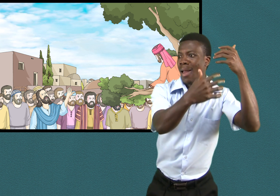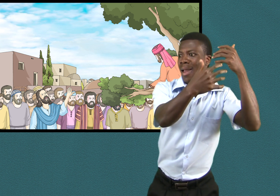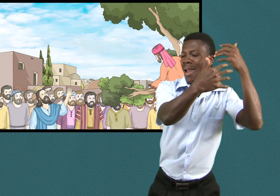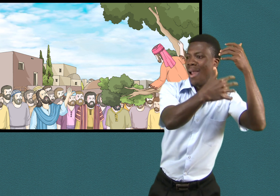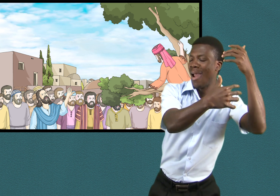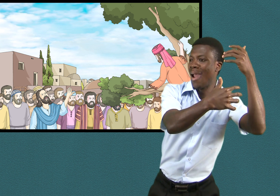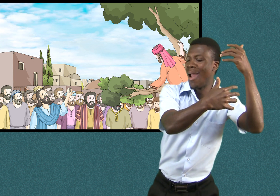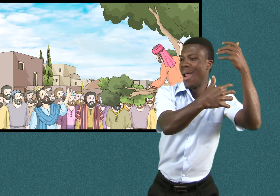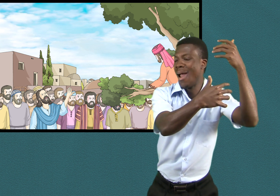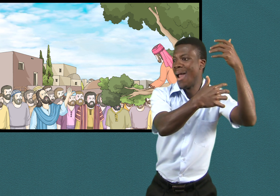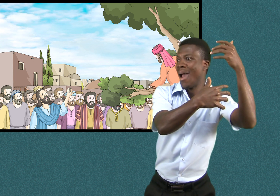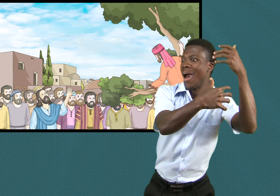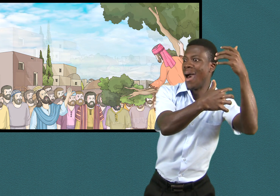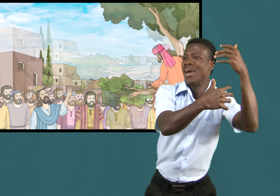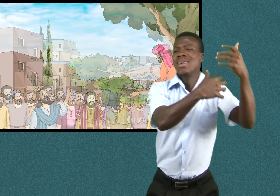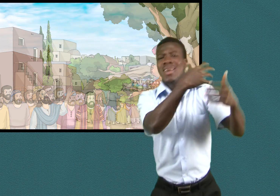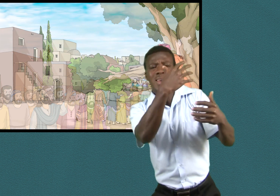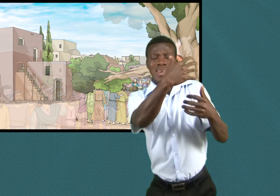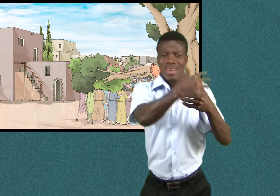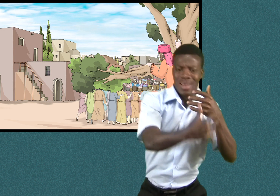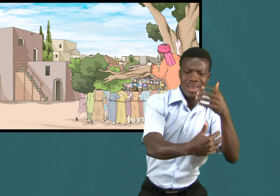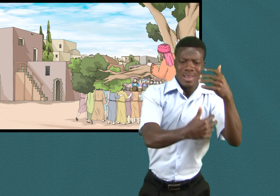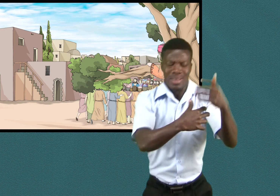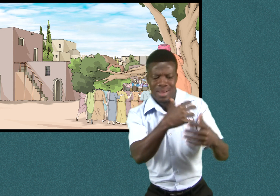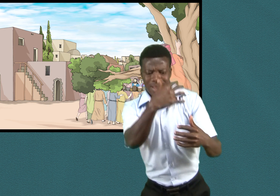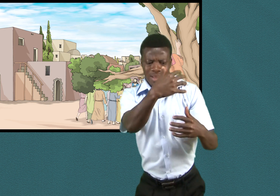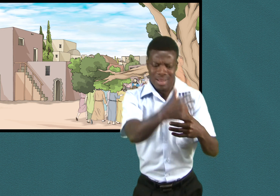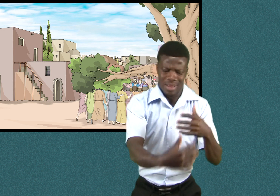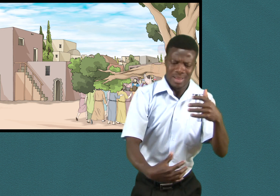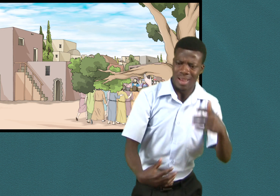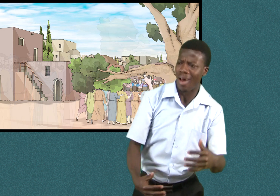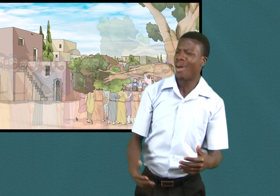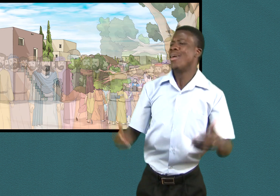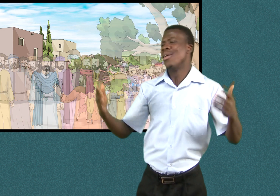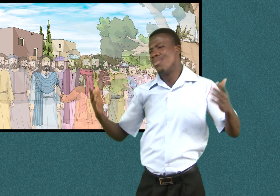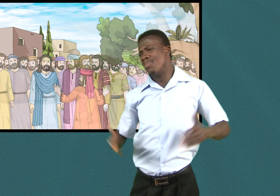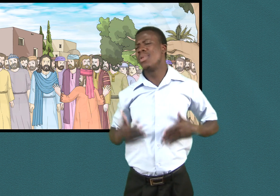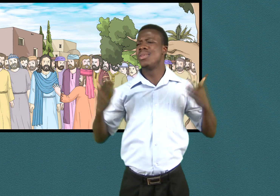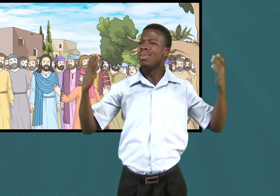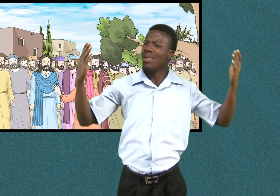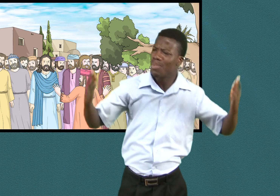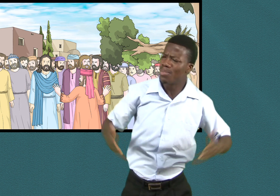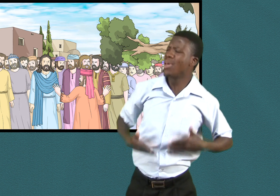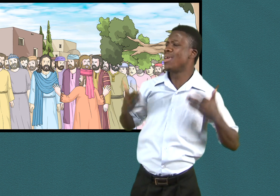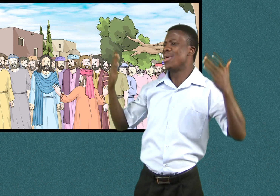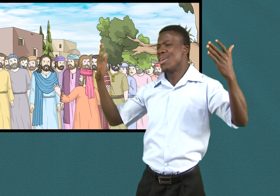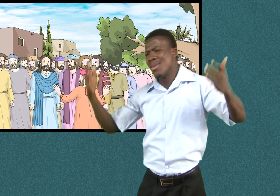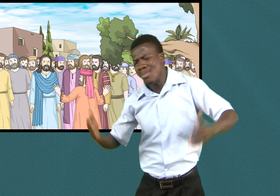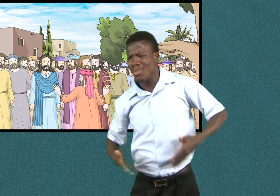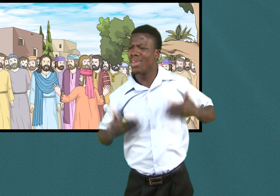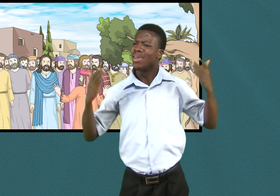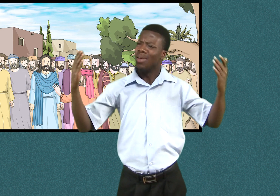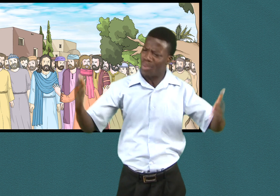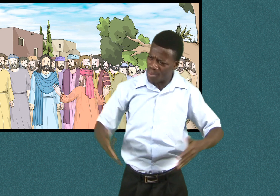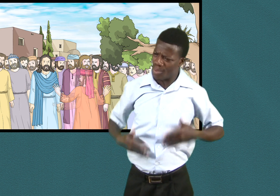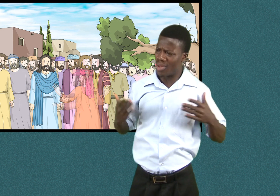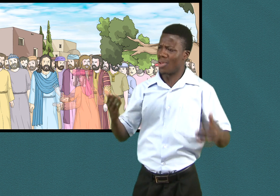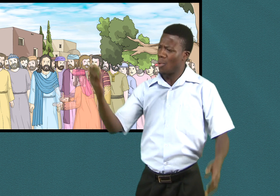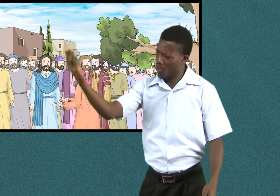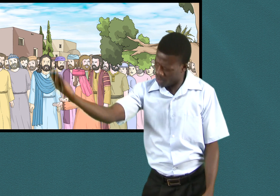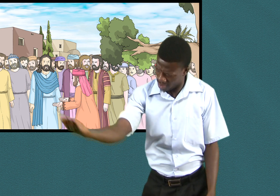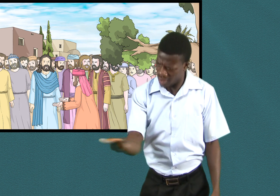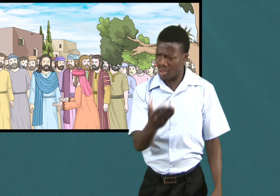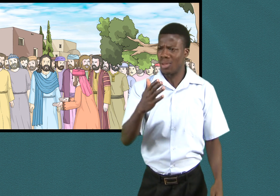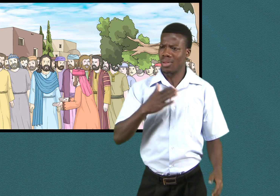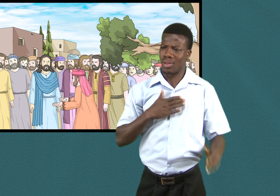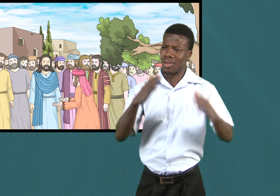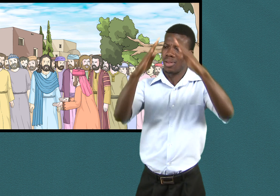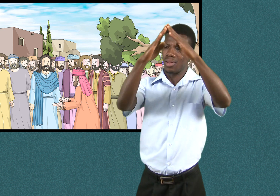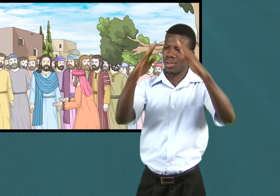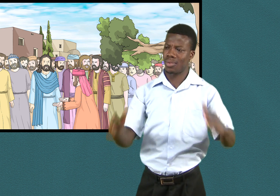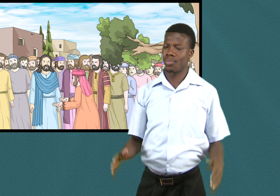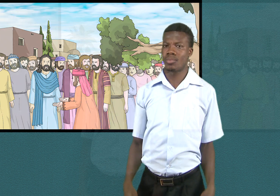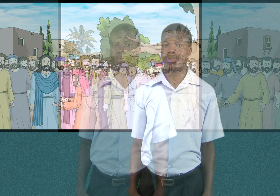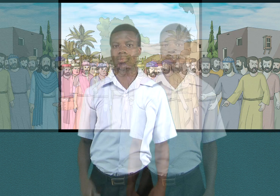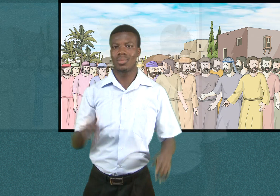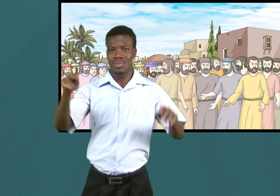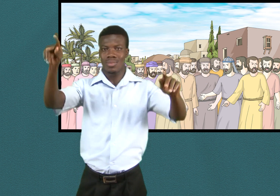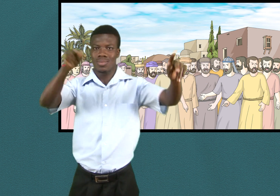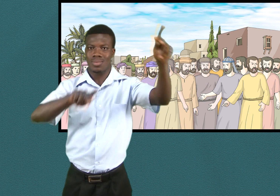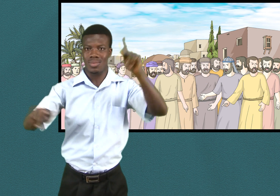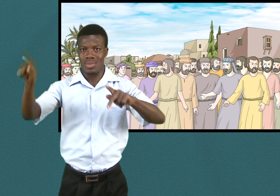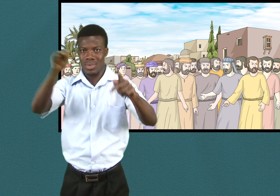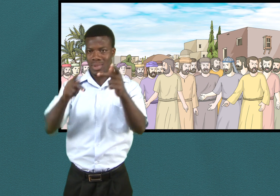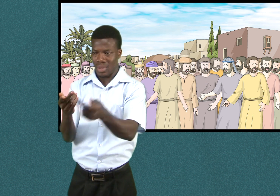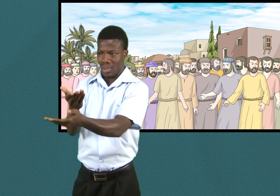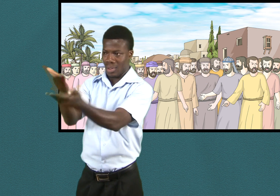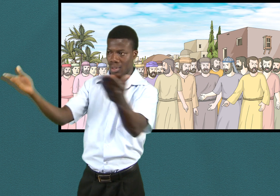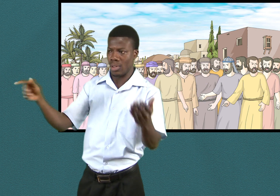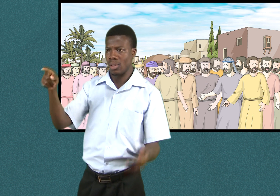So Zacchaeus hurried down and welcomed Him joyfully.